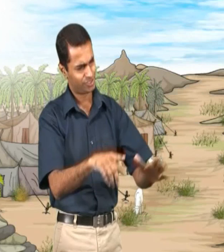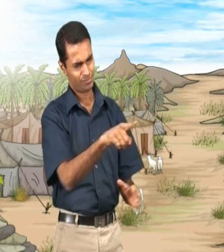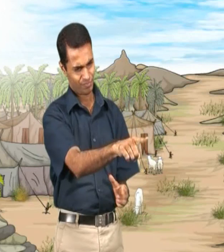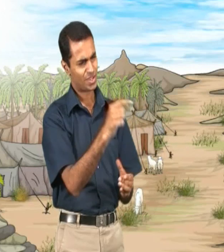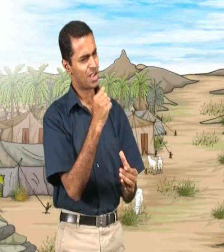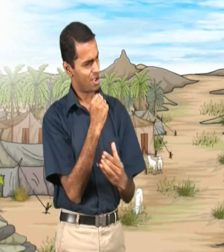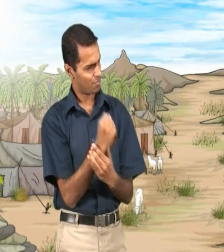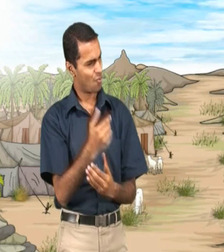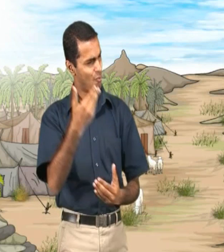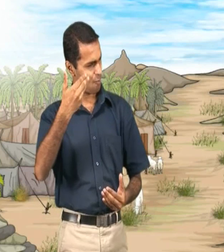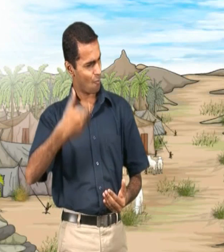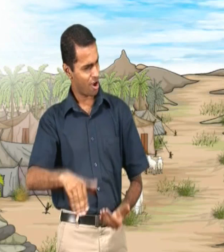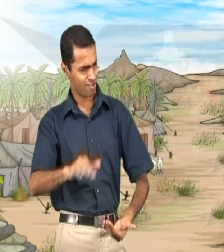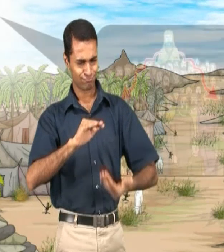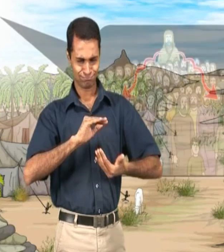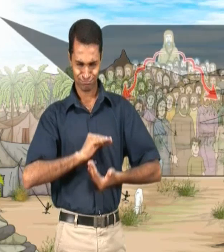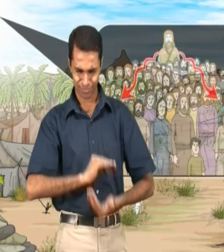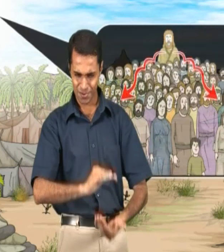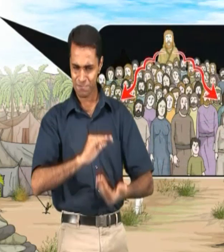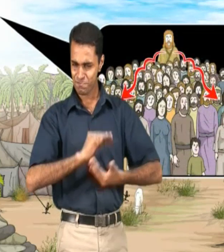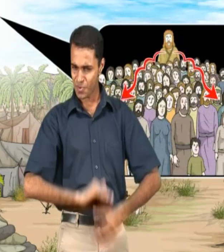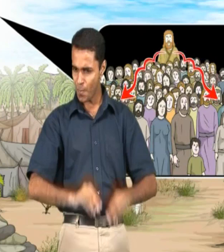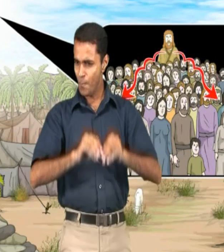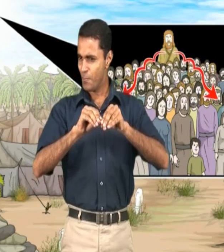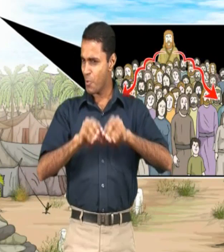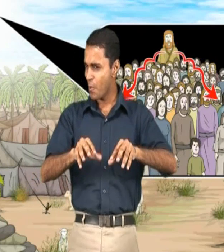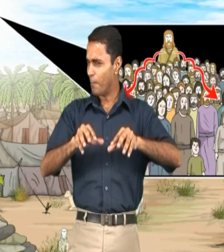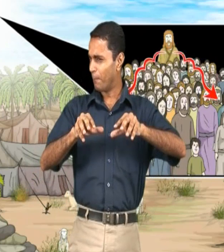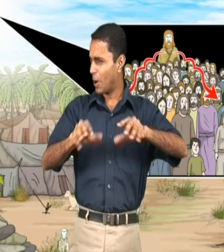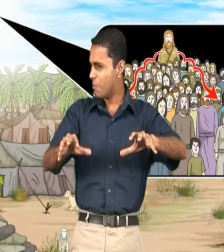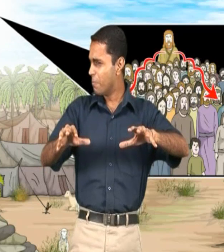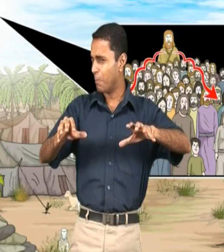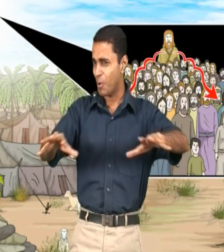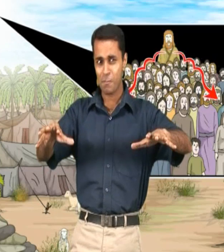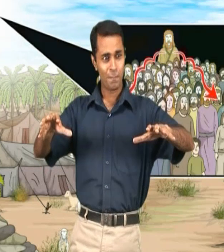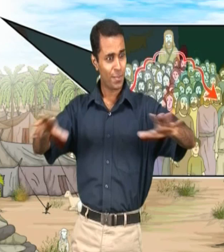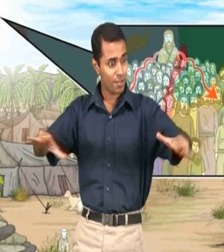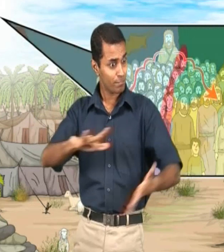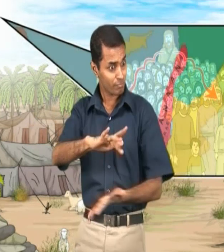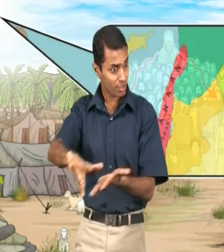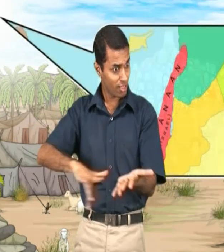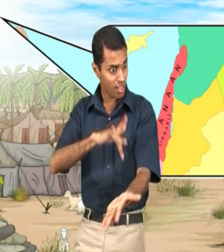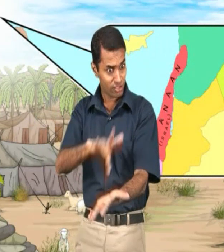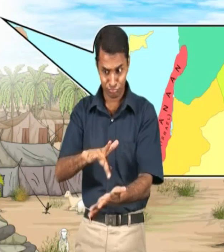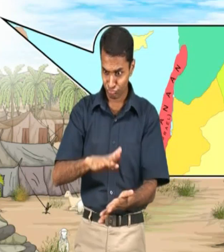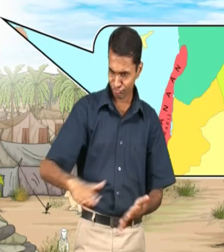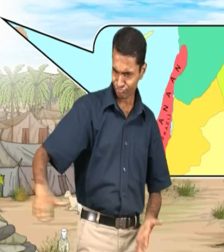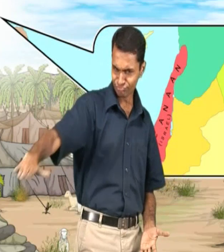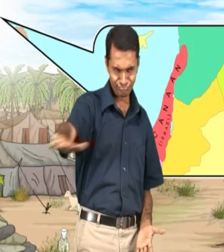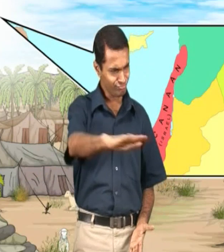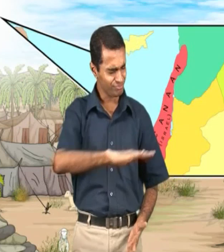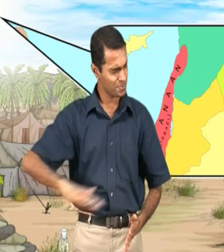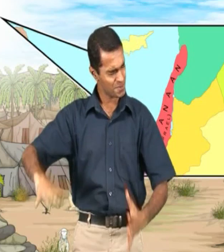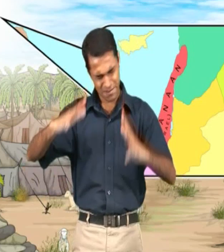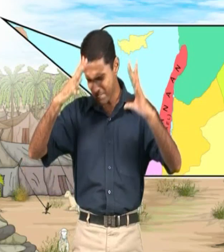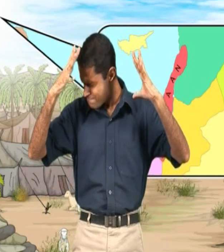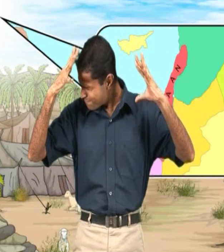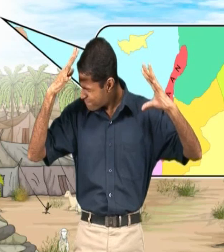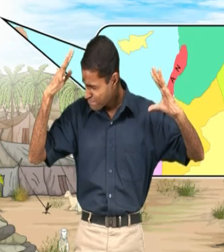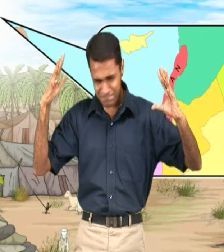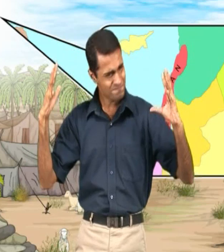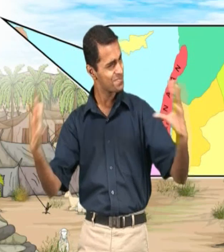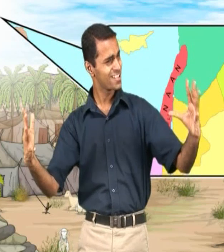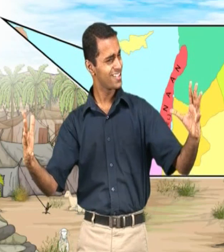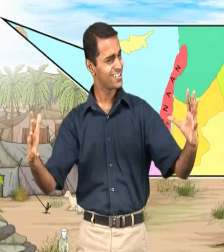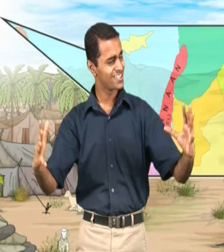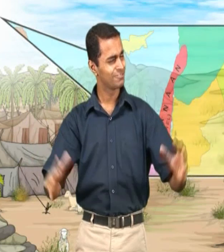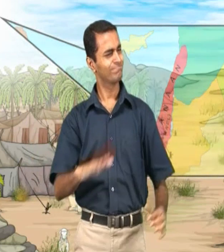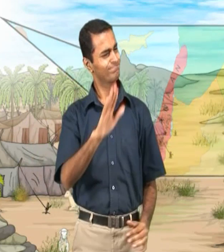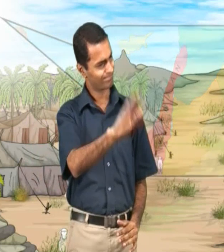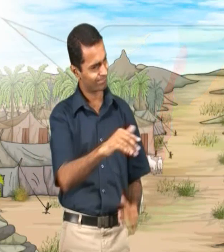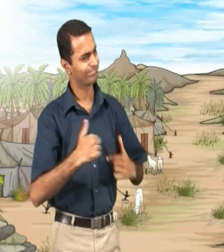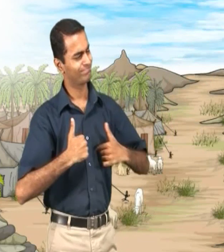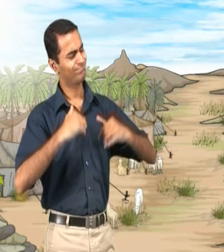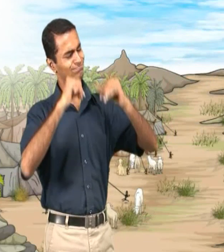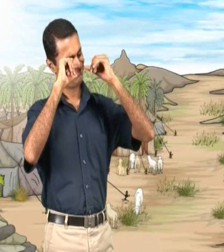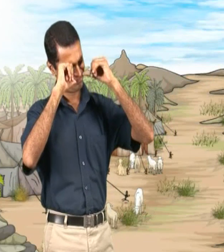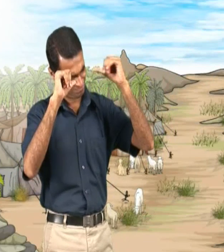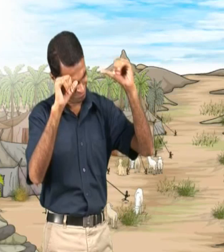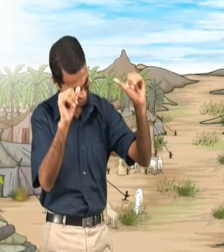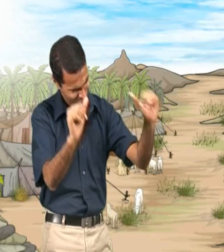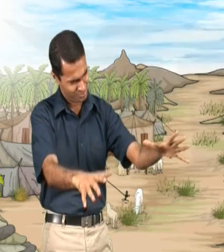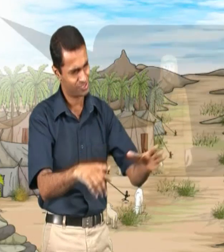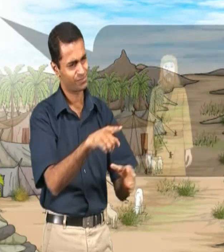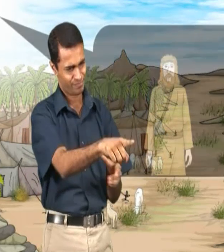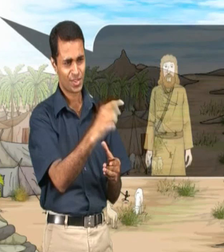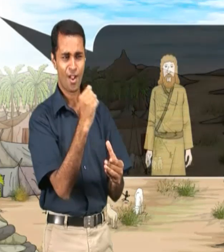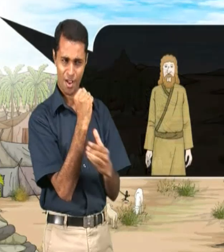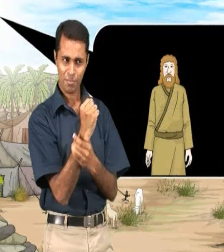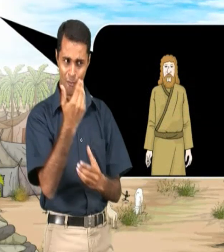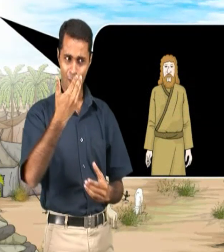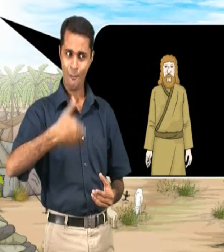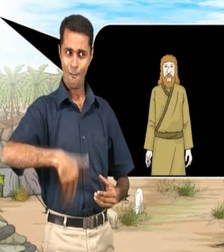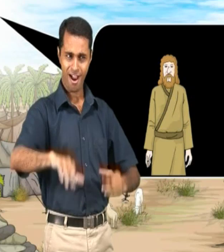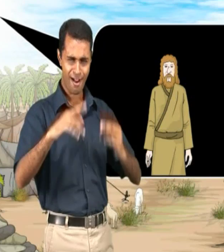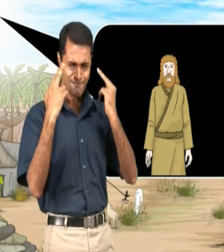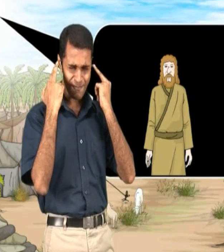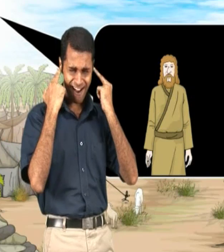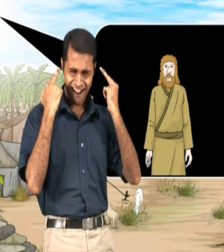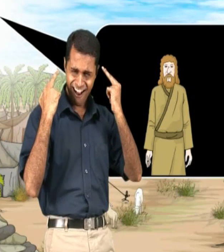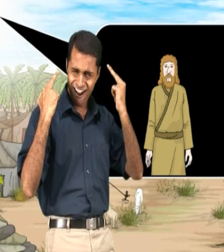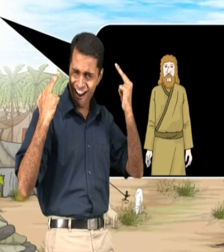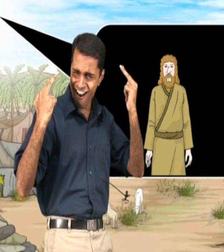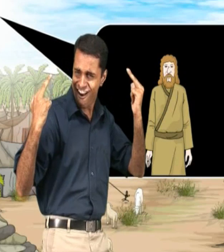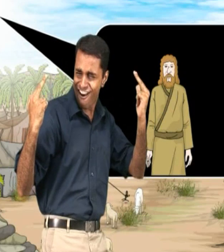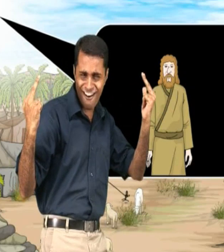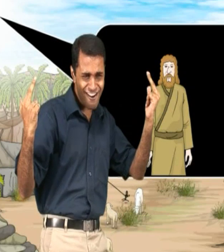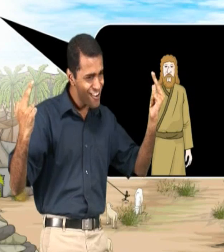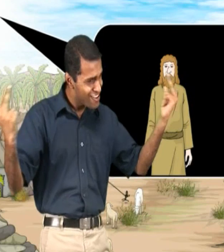I will make you into a great nation, and I will bless you;